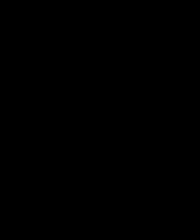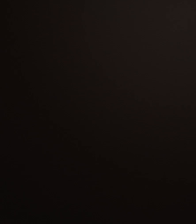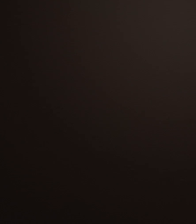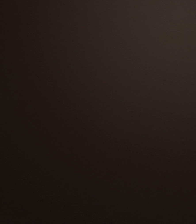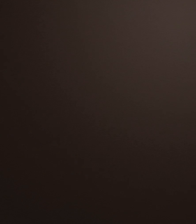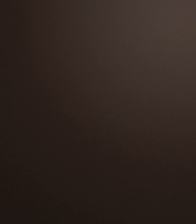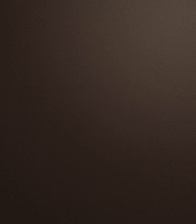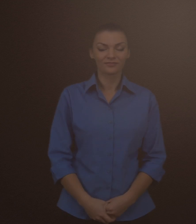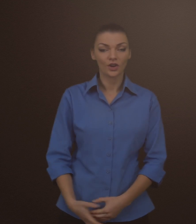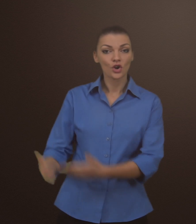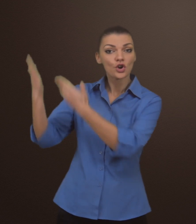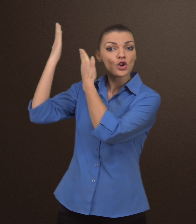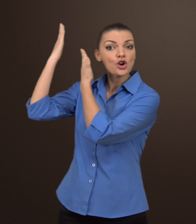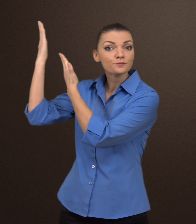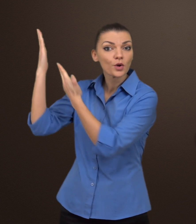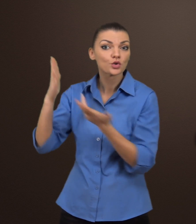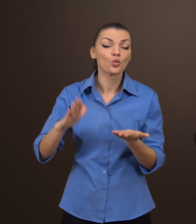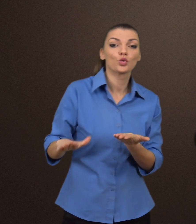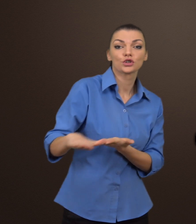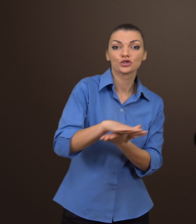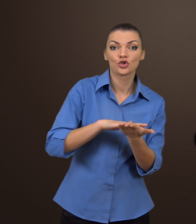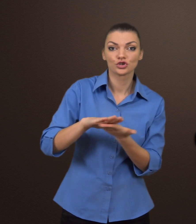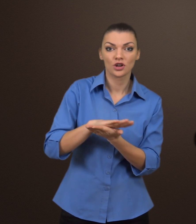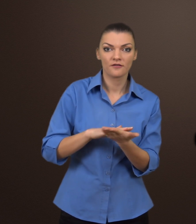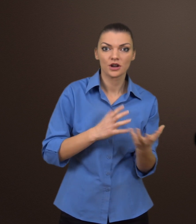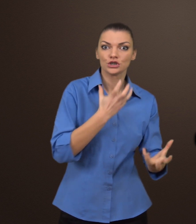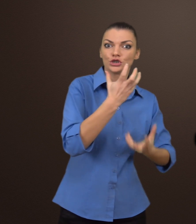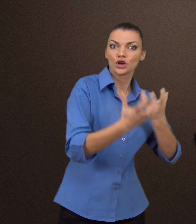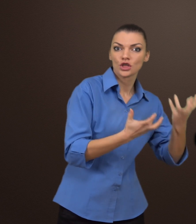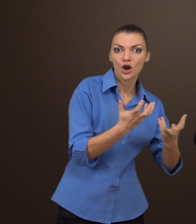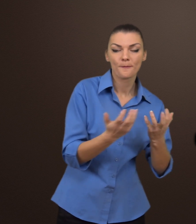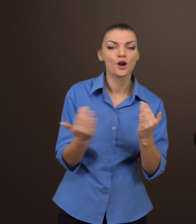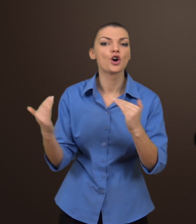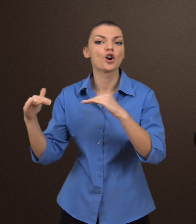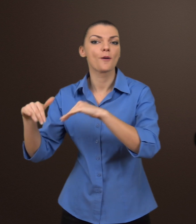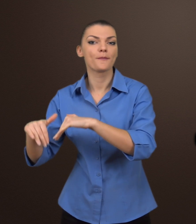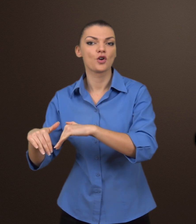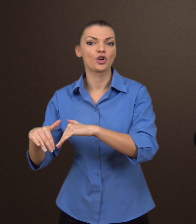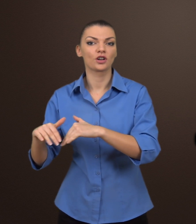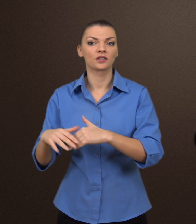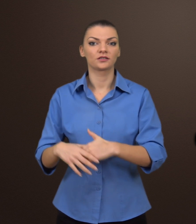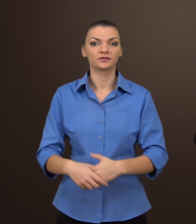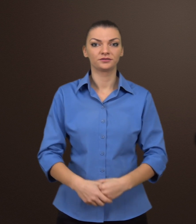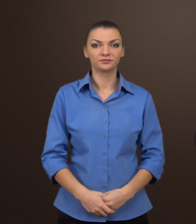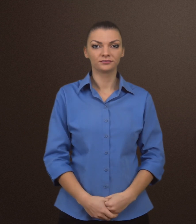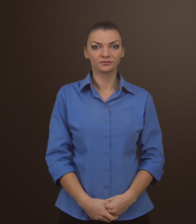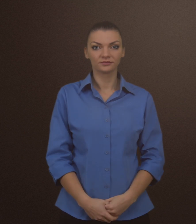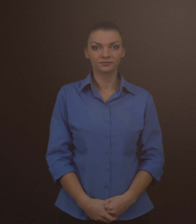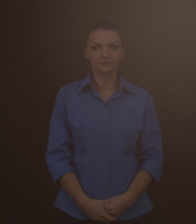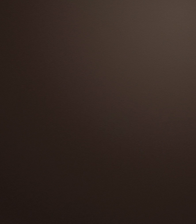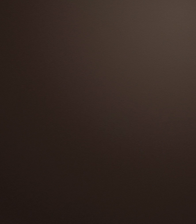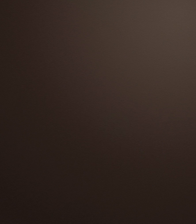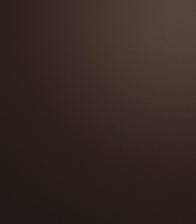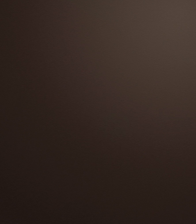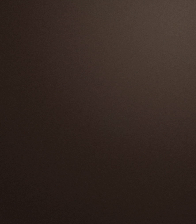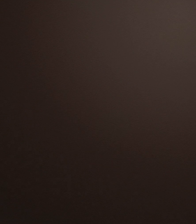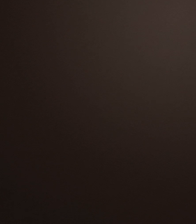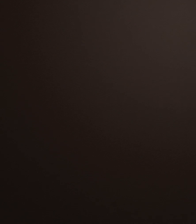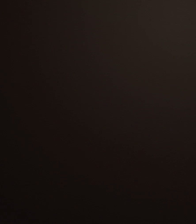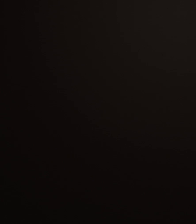The Lord destroys Sodom and Gomorrah